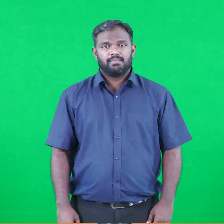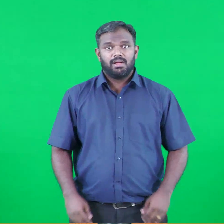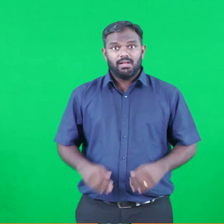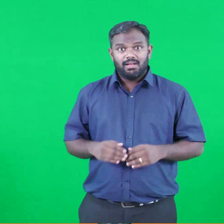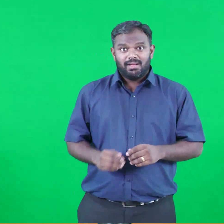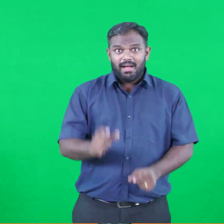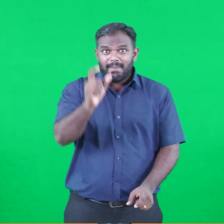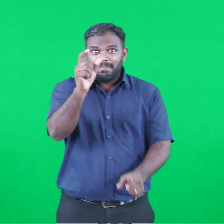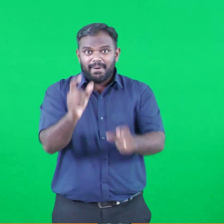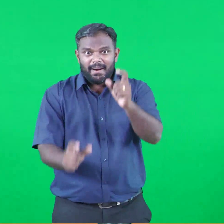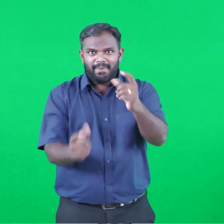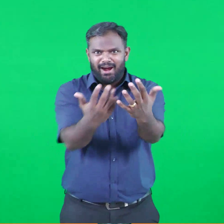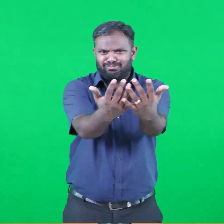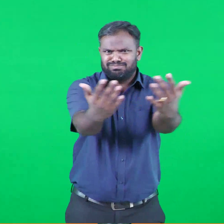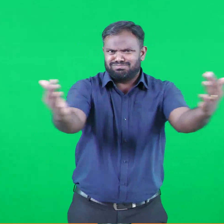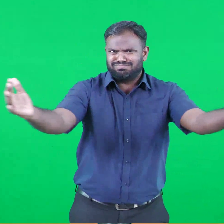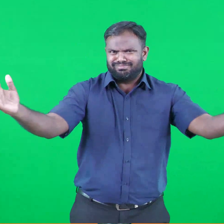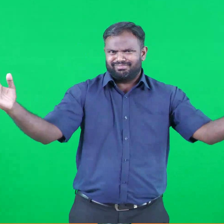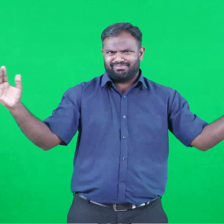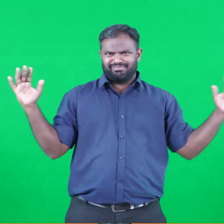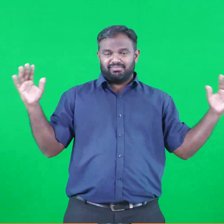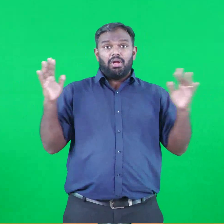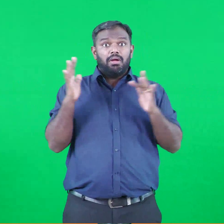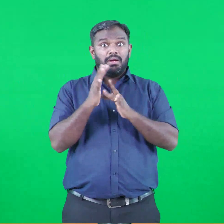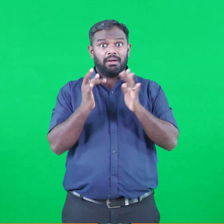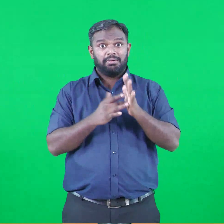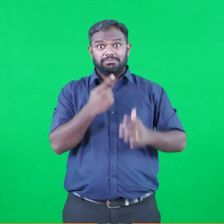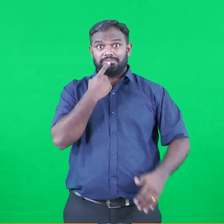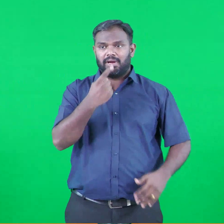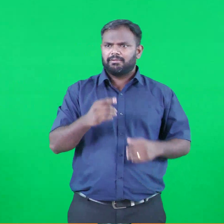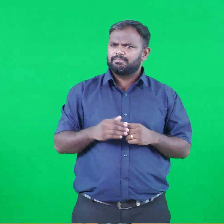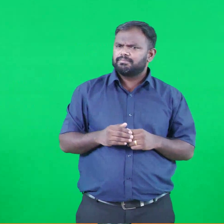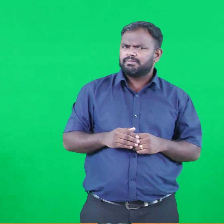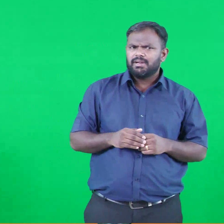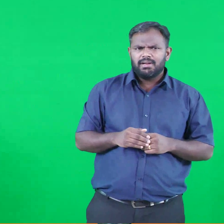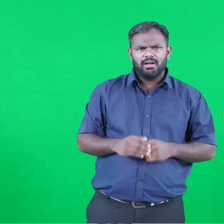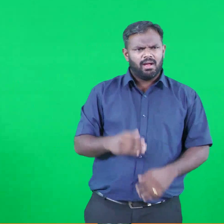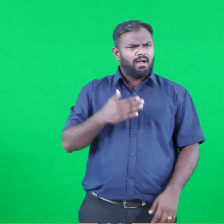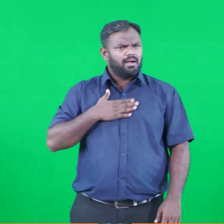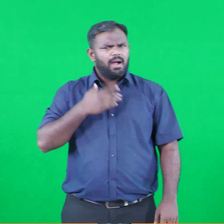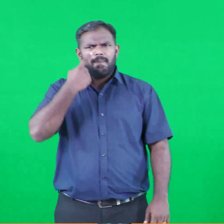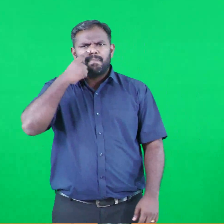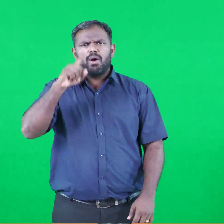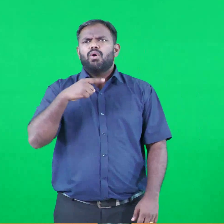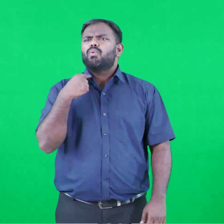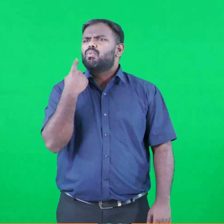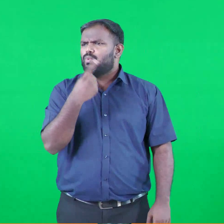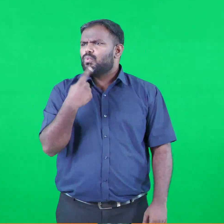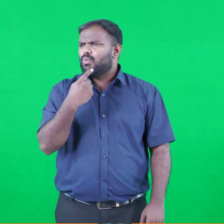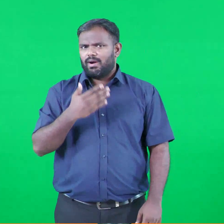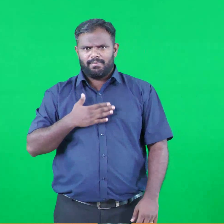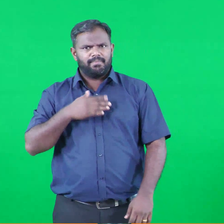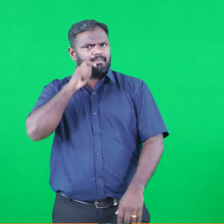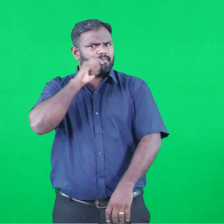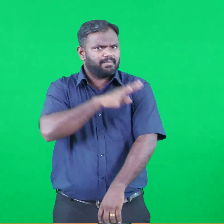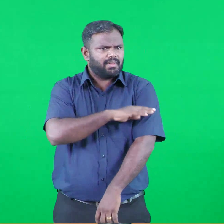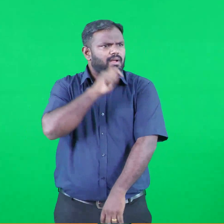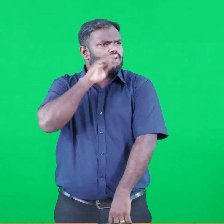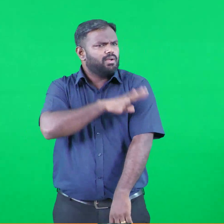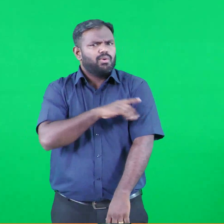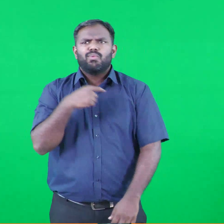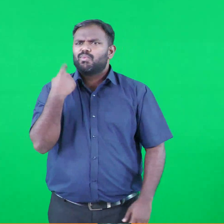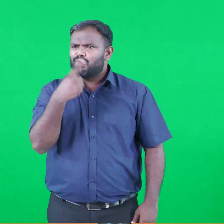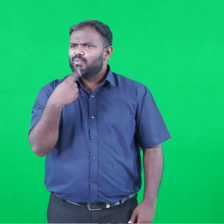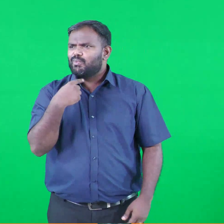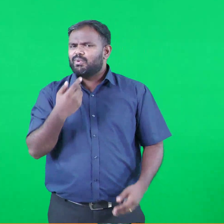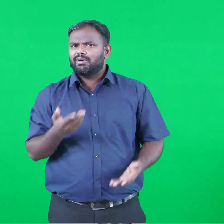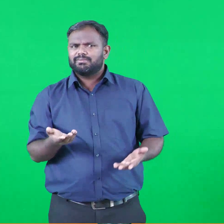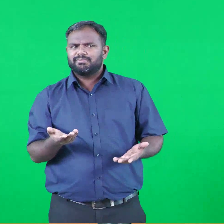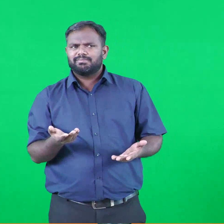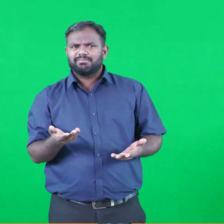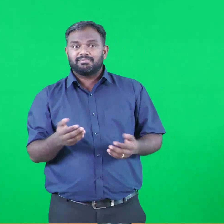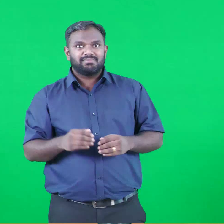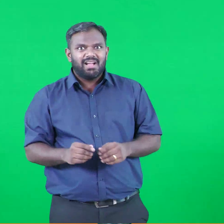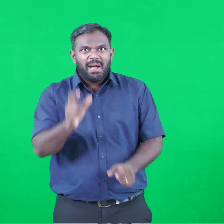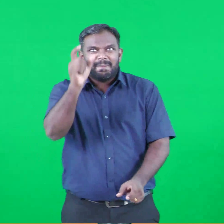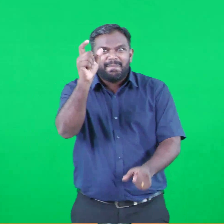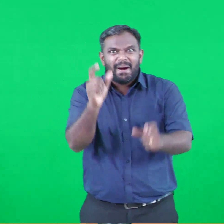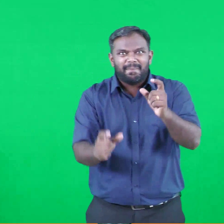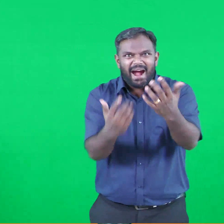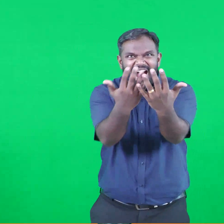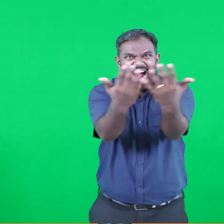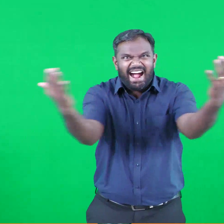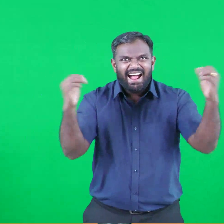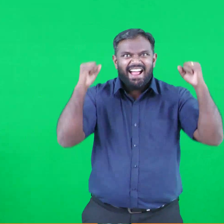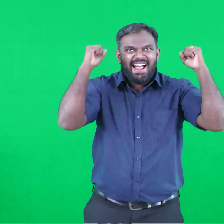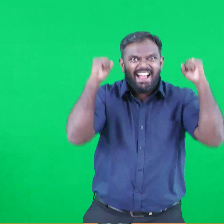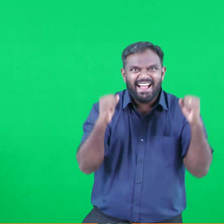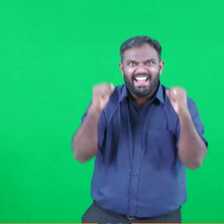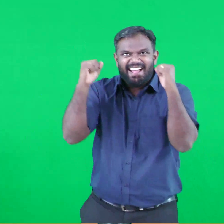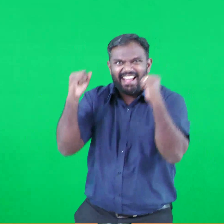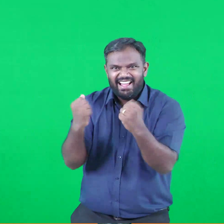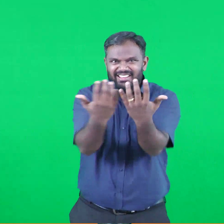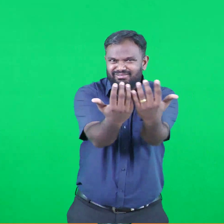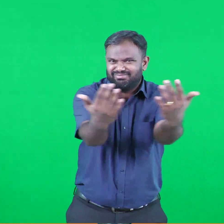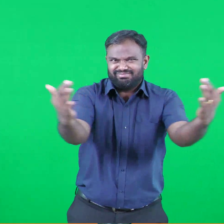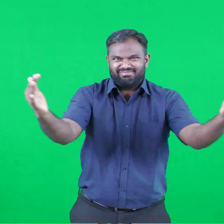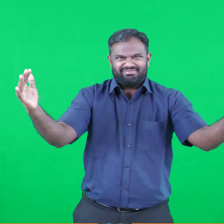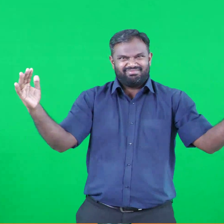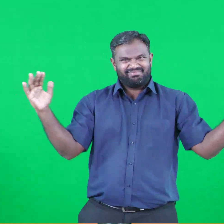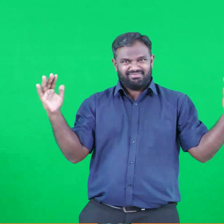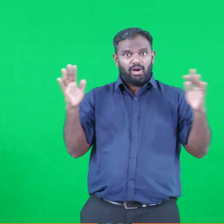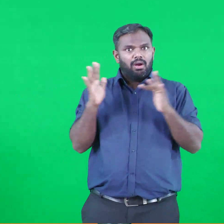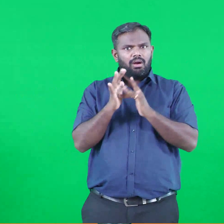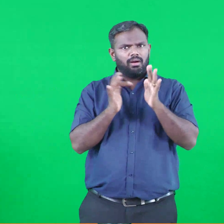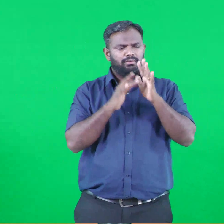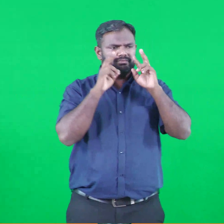But Jesus replied, "Who are My mother and My brothers?"